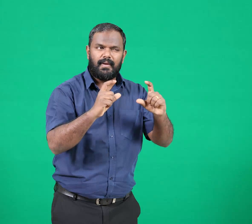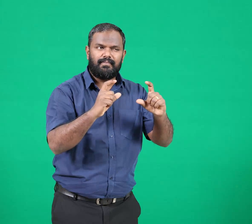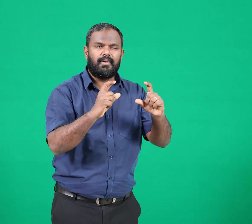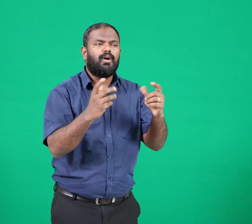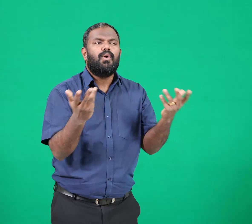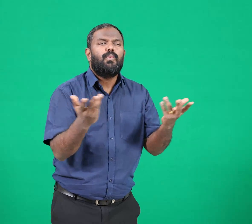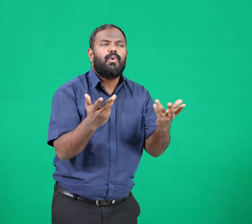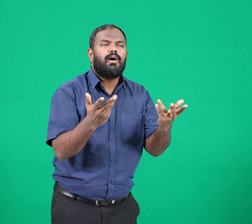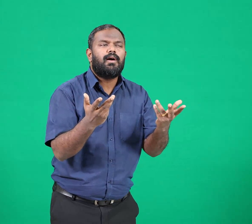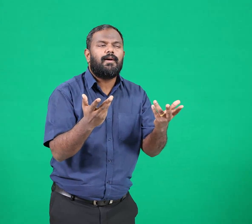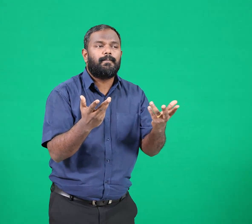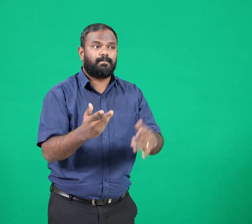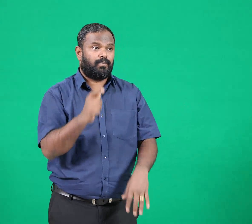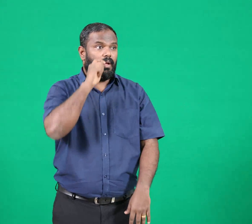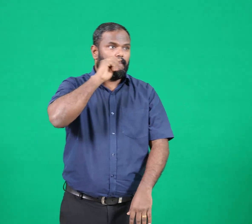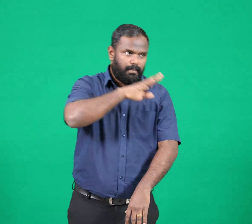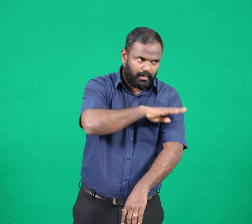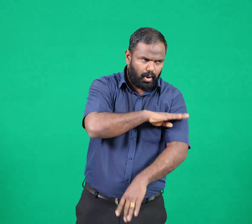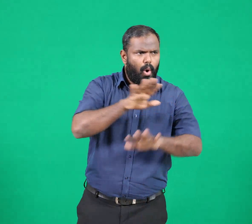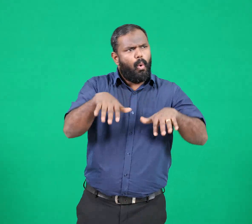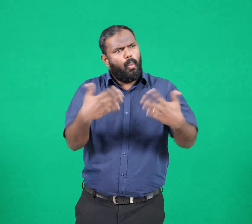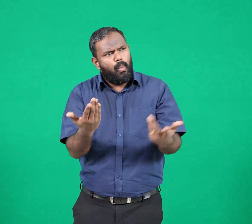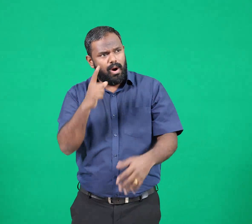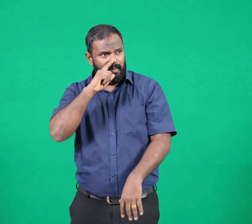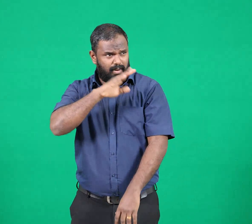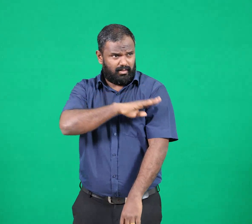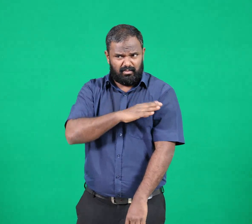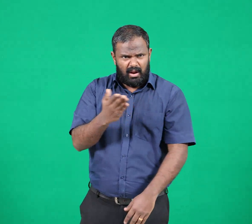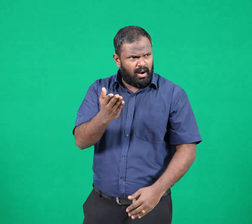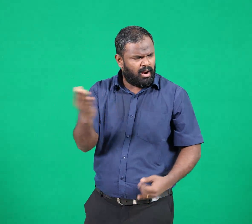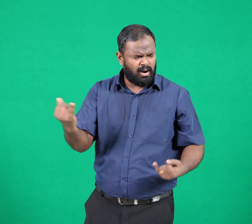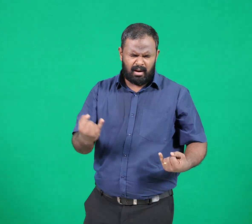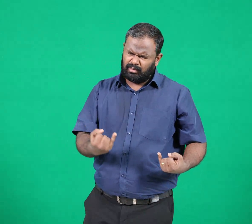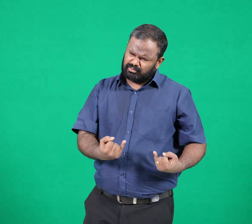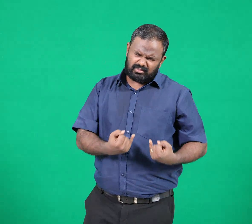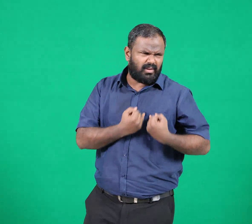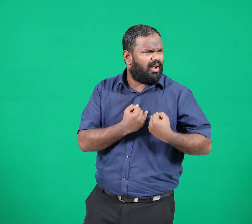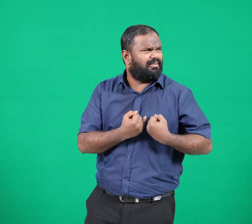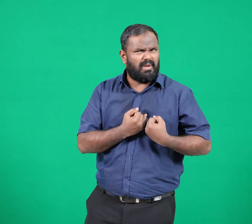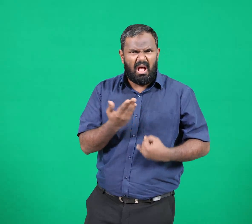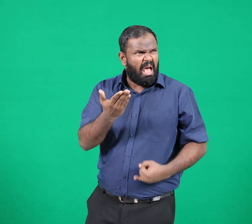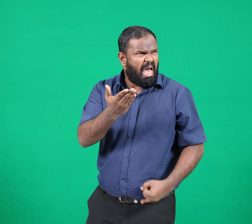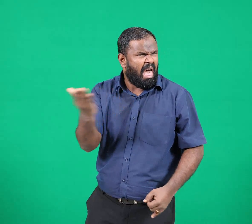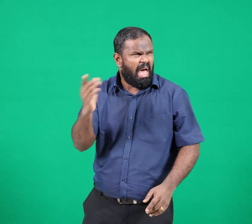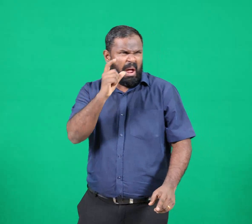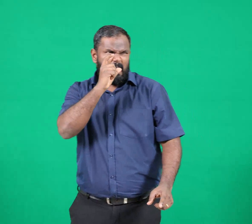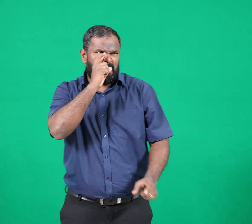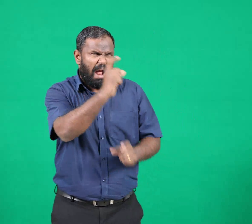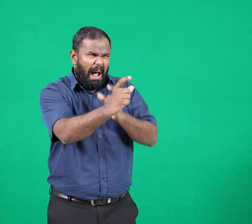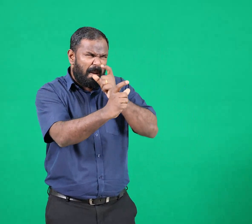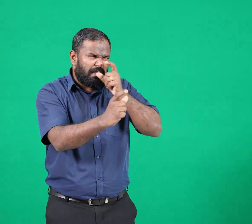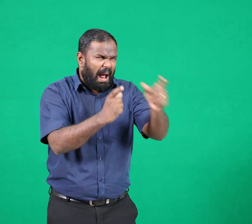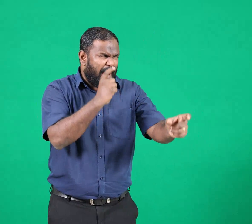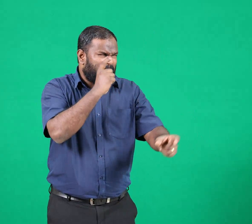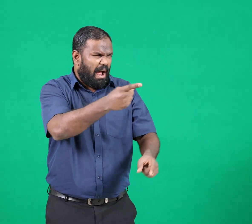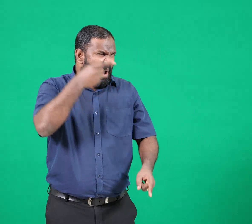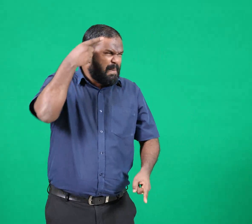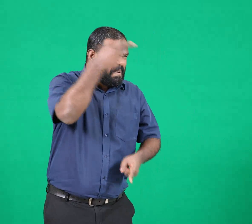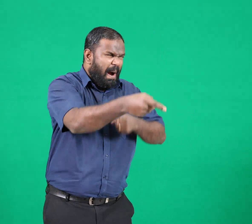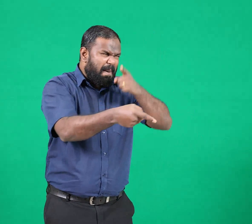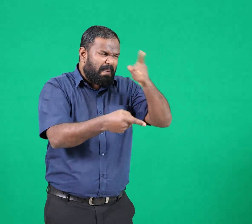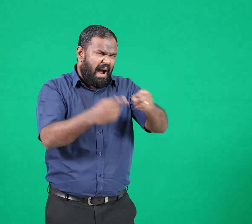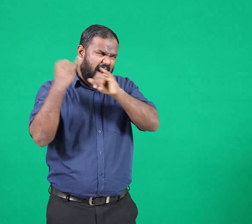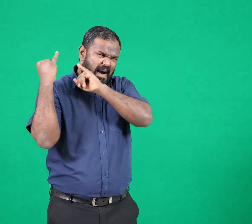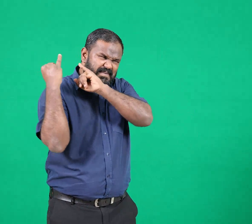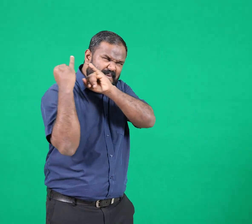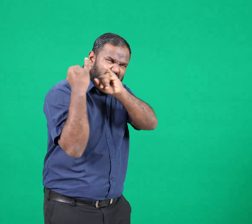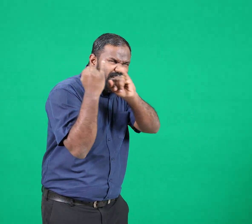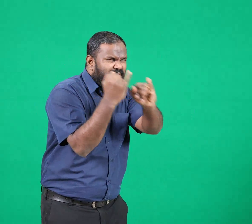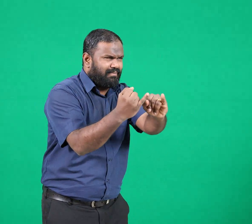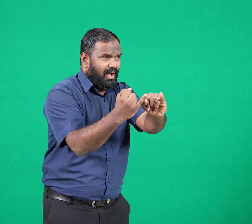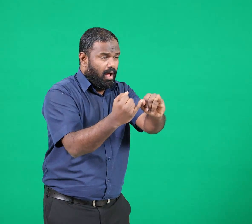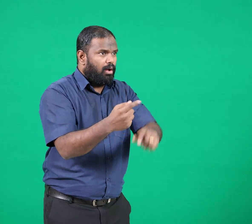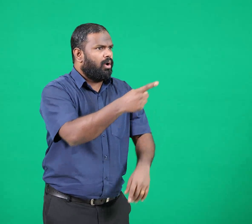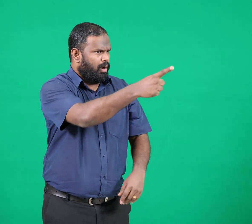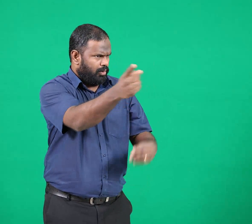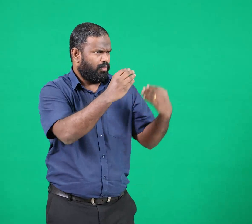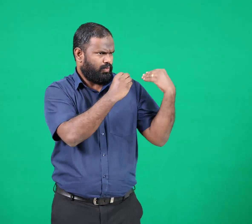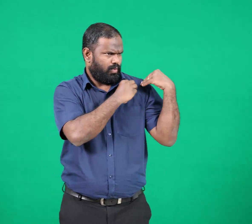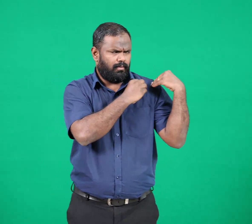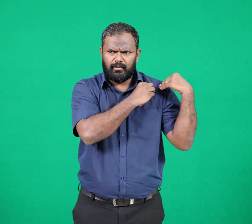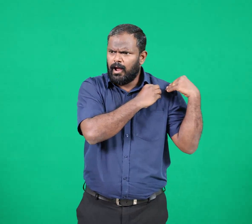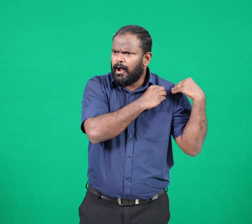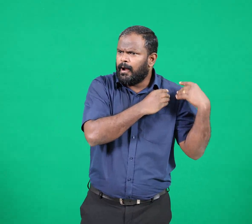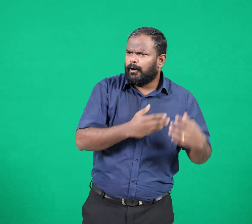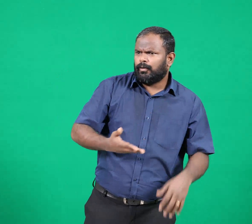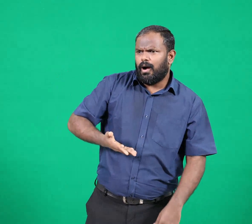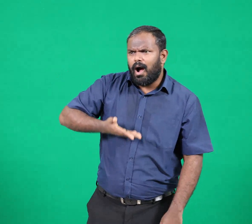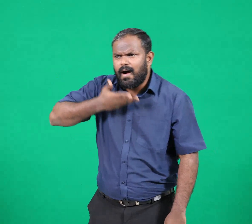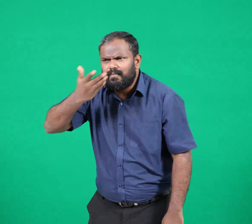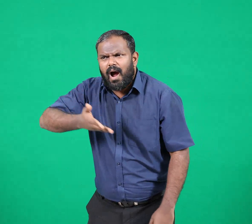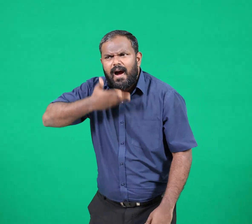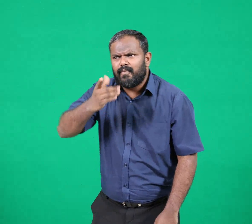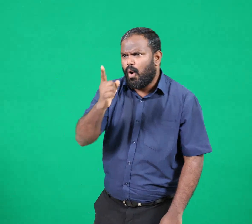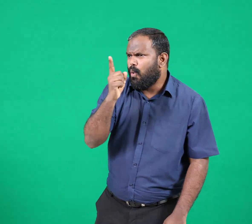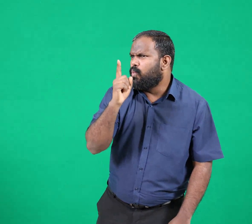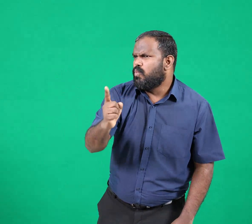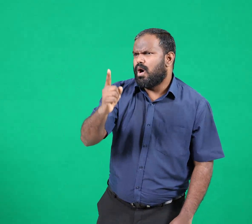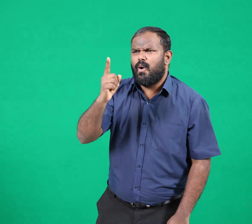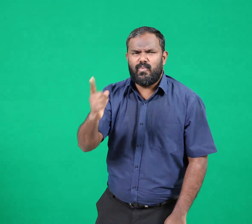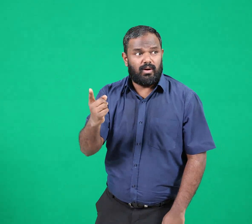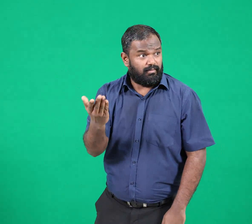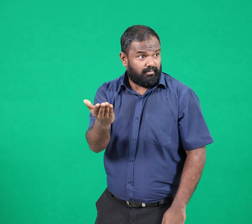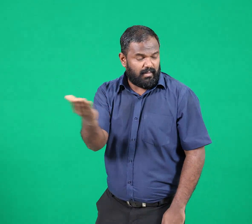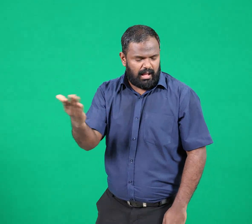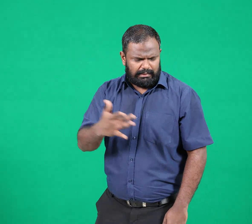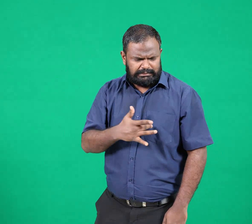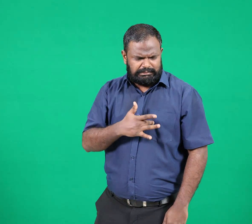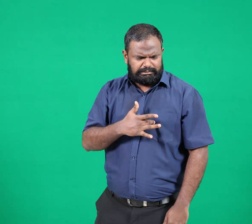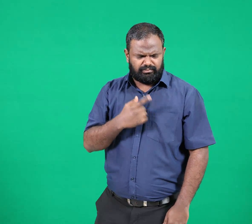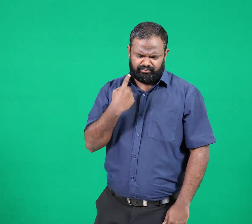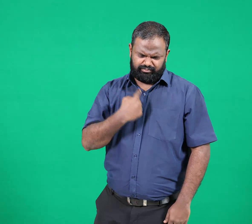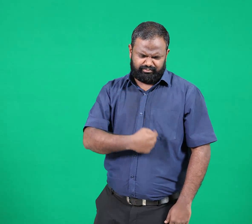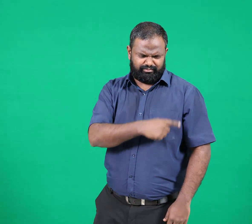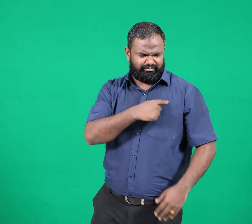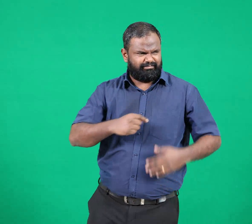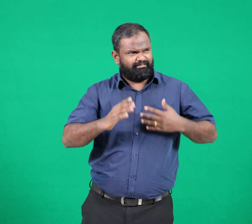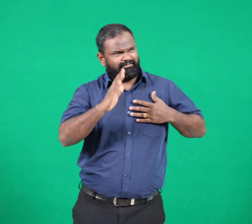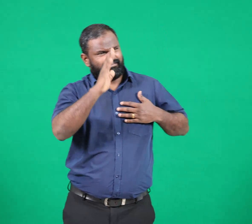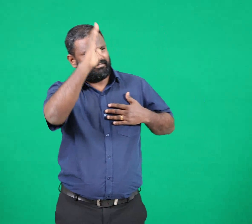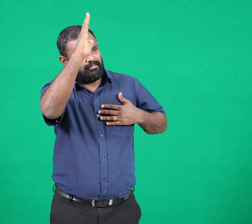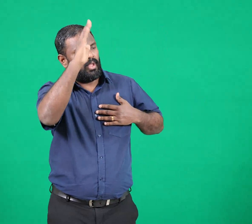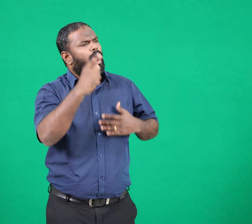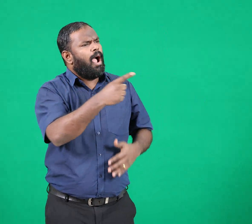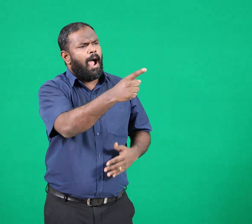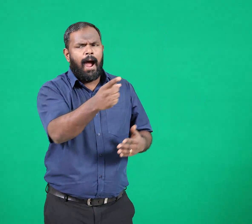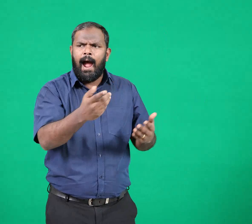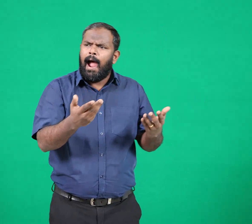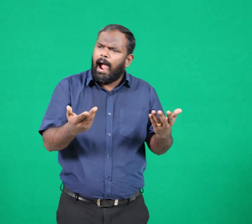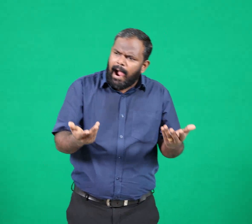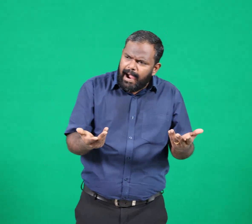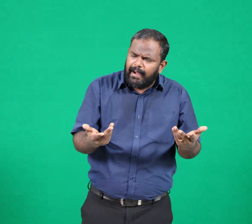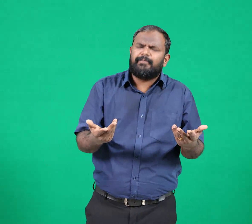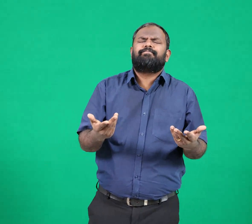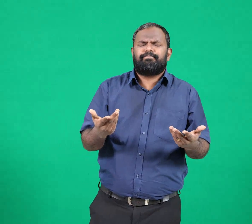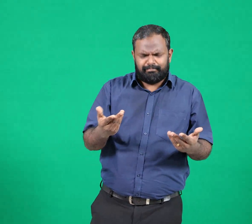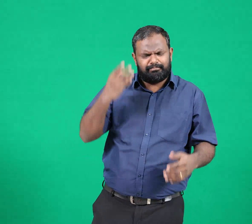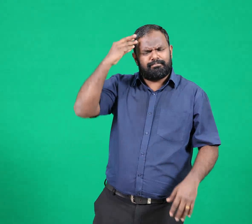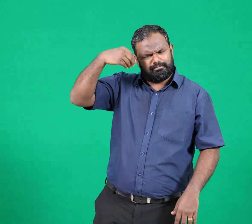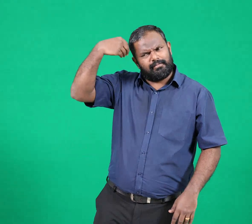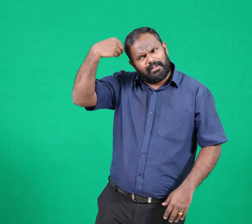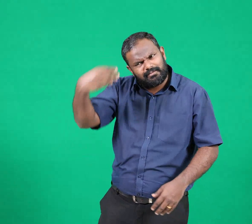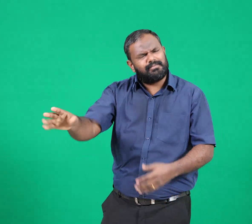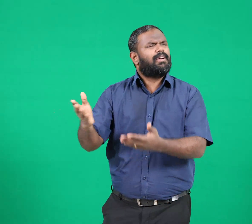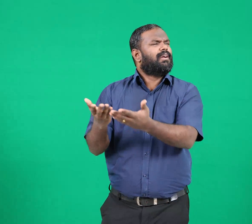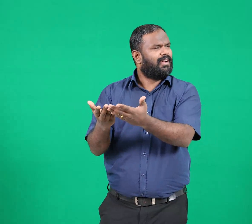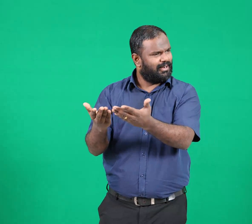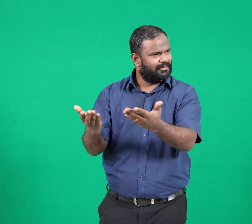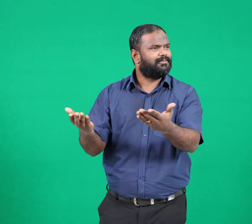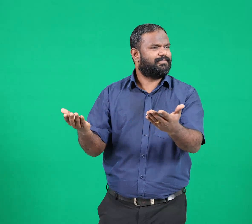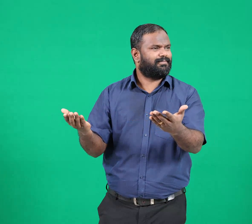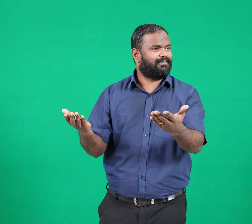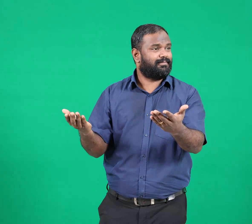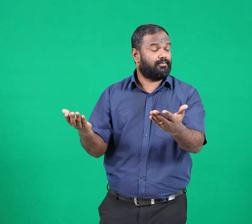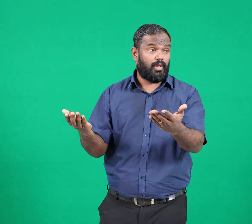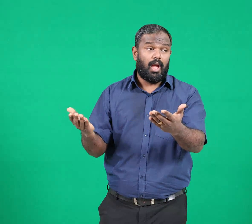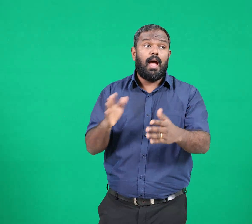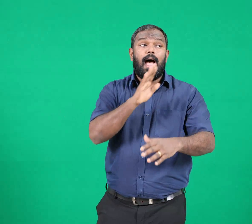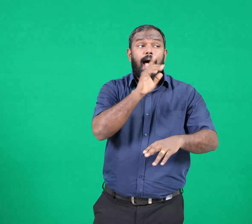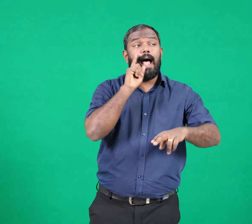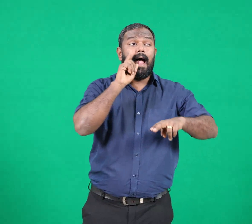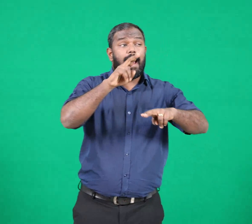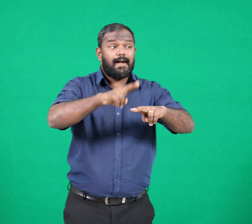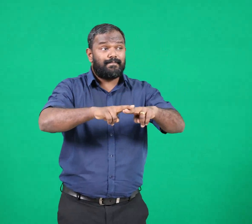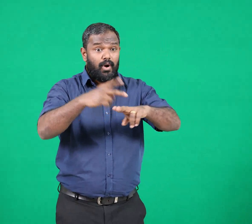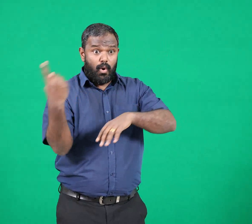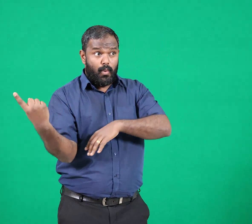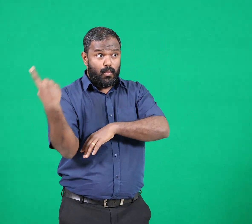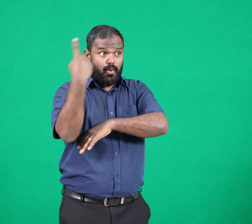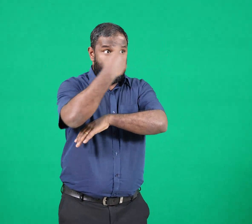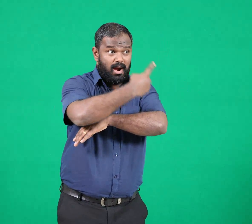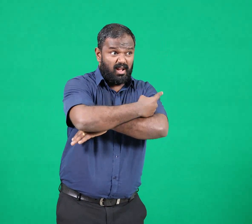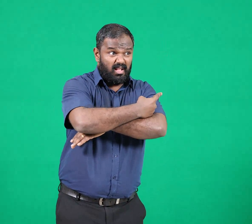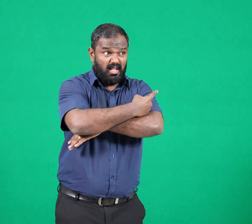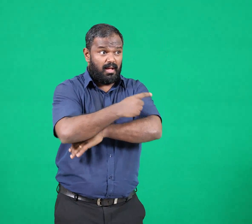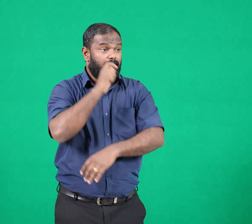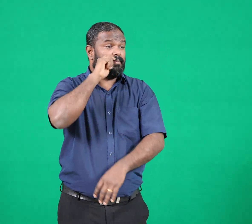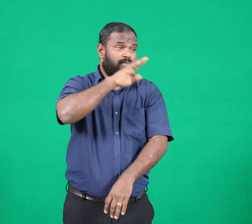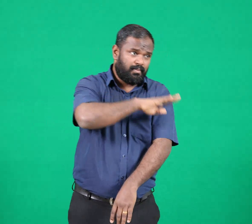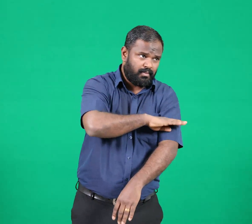Watch yourselves. If your brother sins, rebuke him; and if he repents, forgive him.